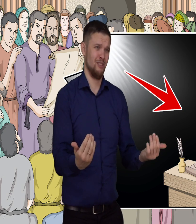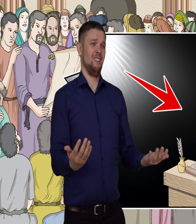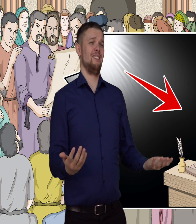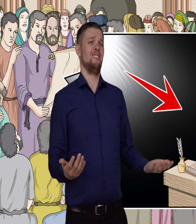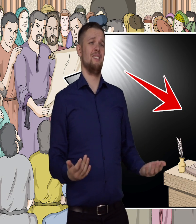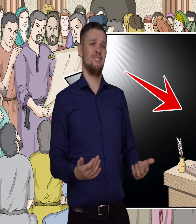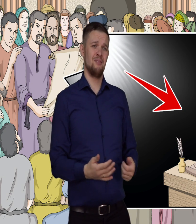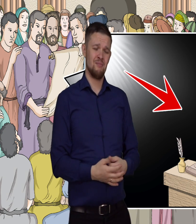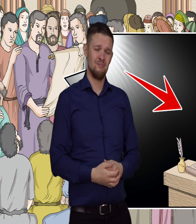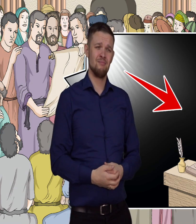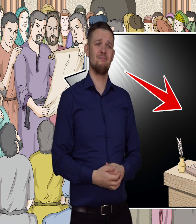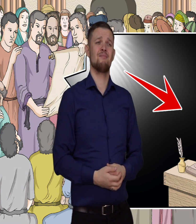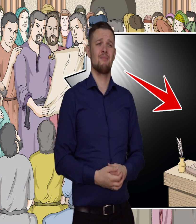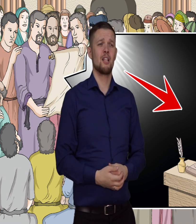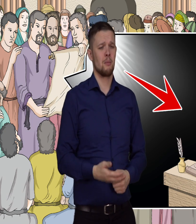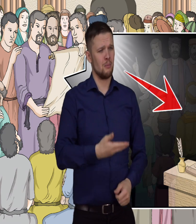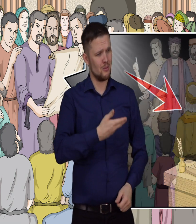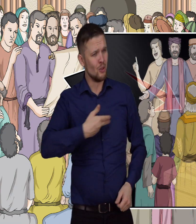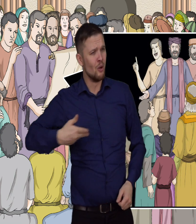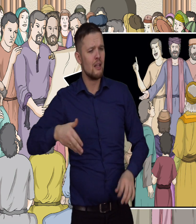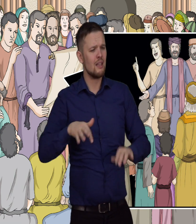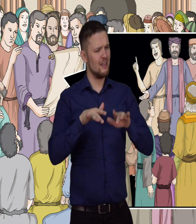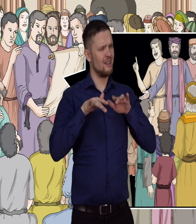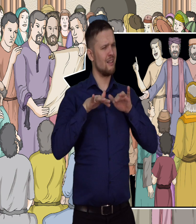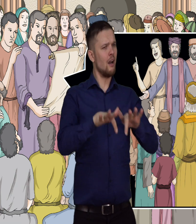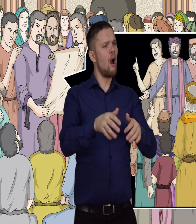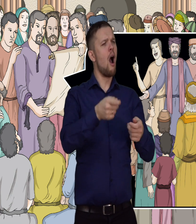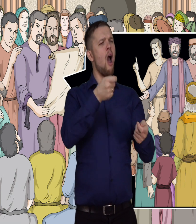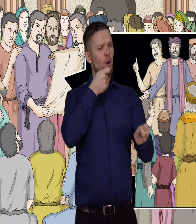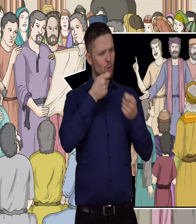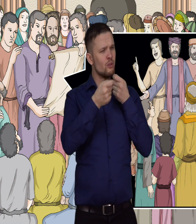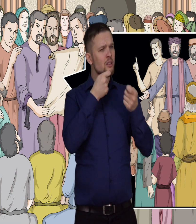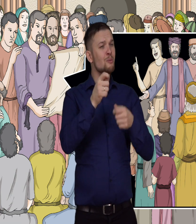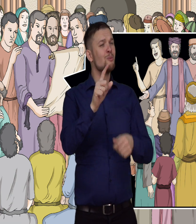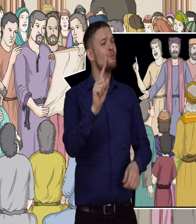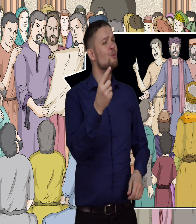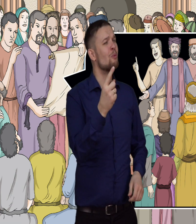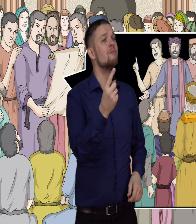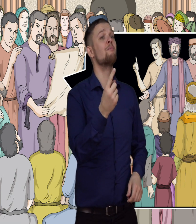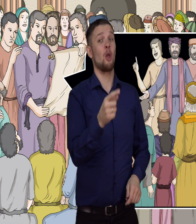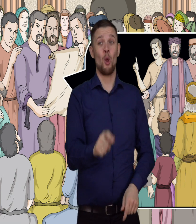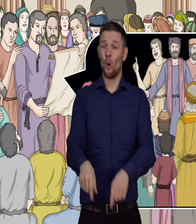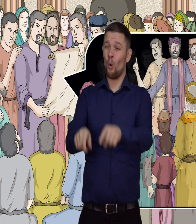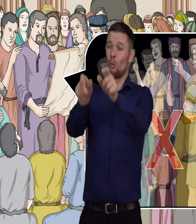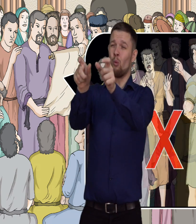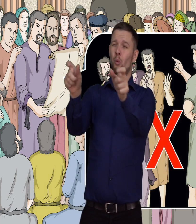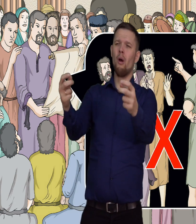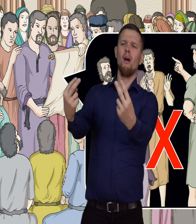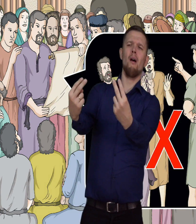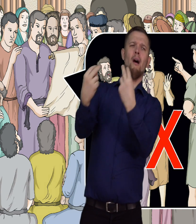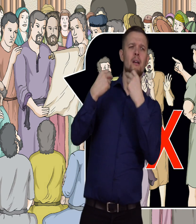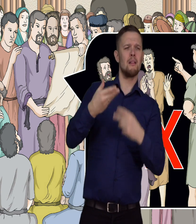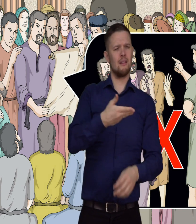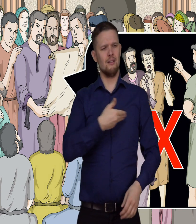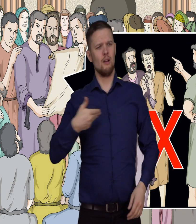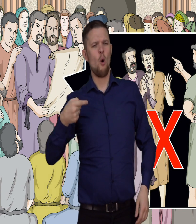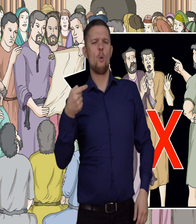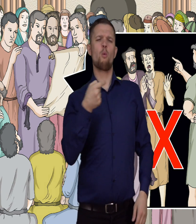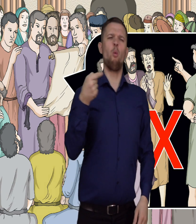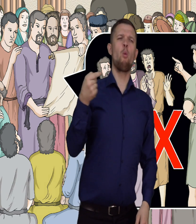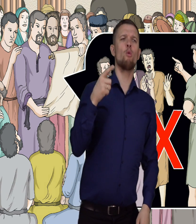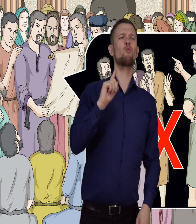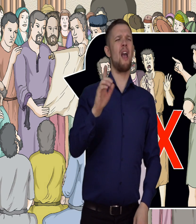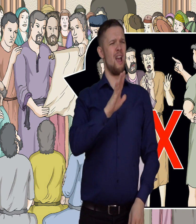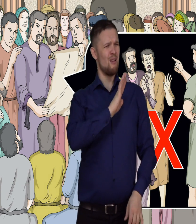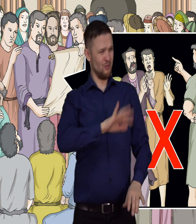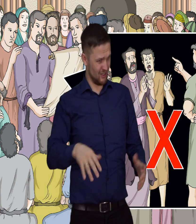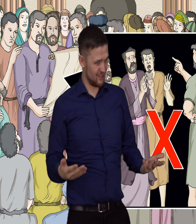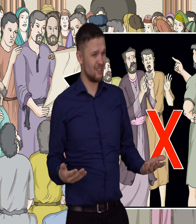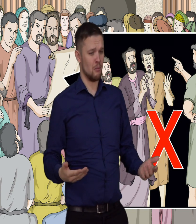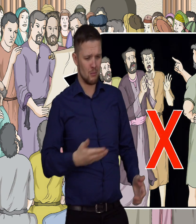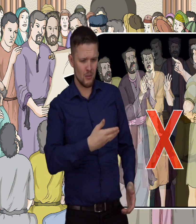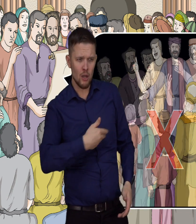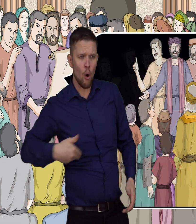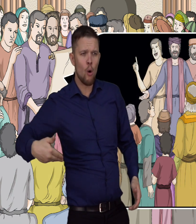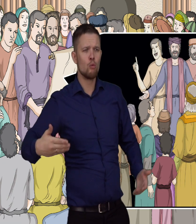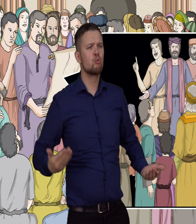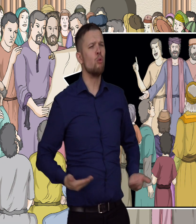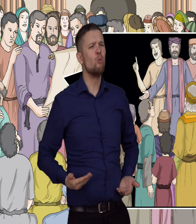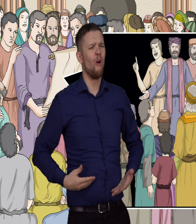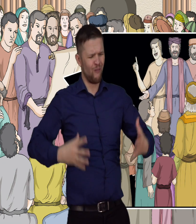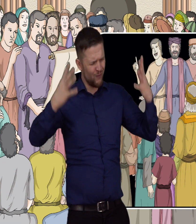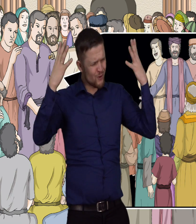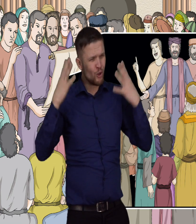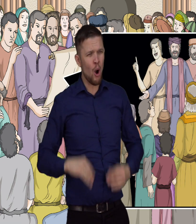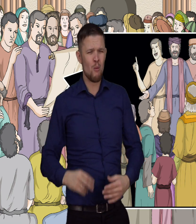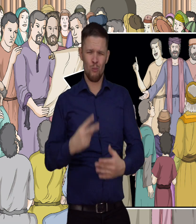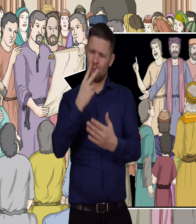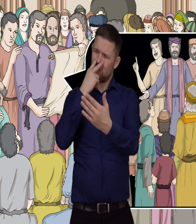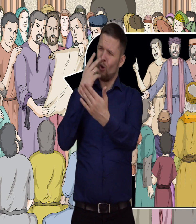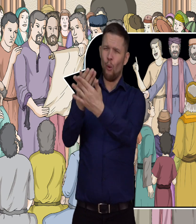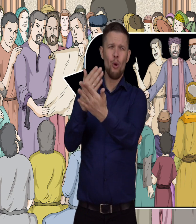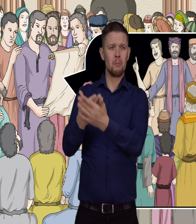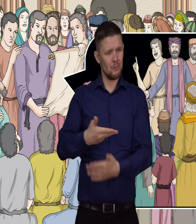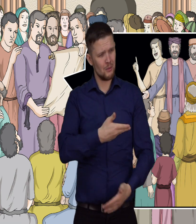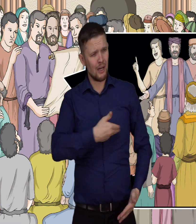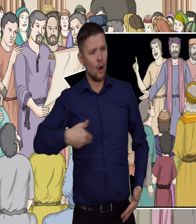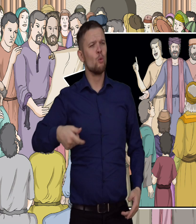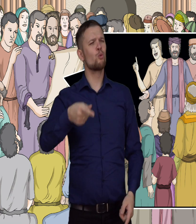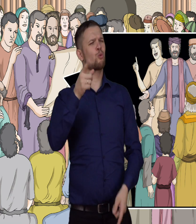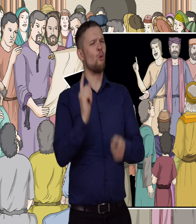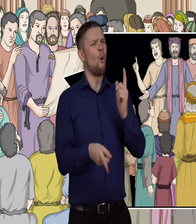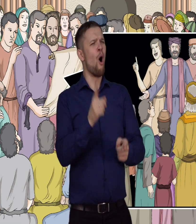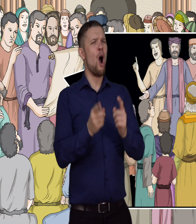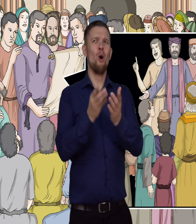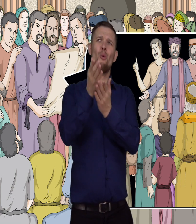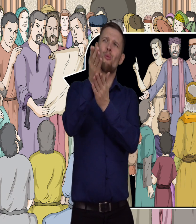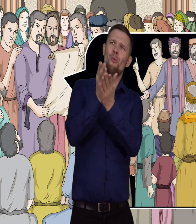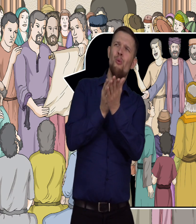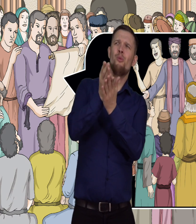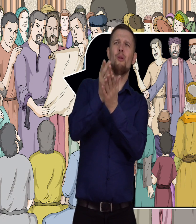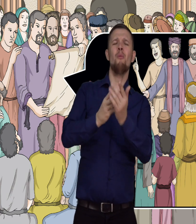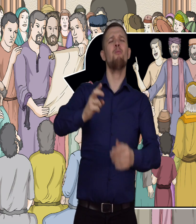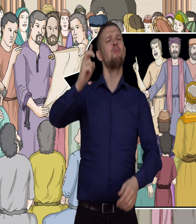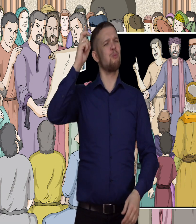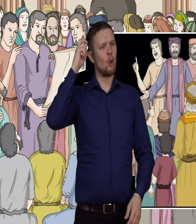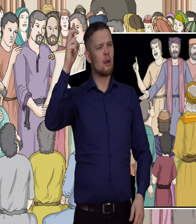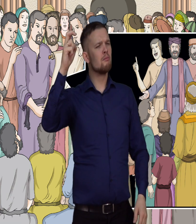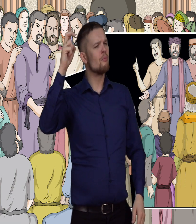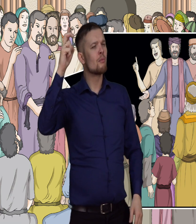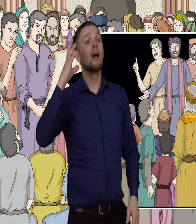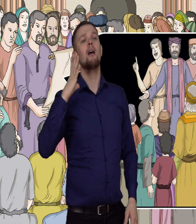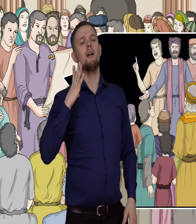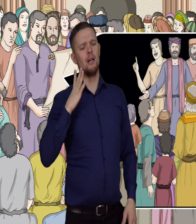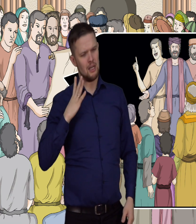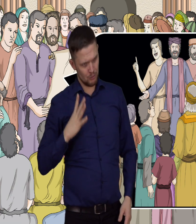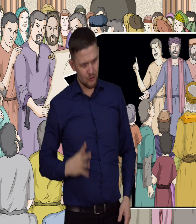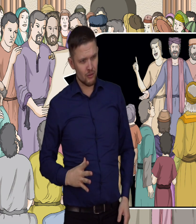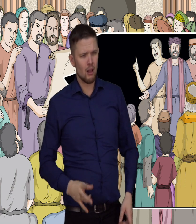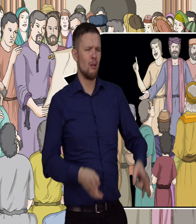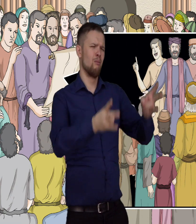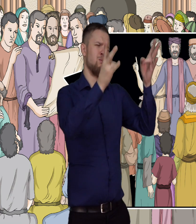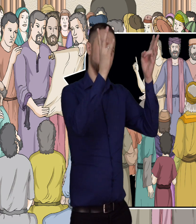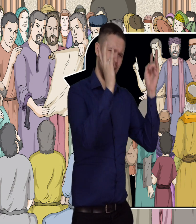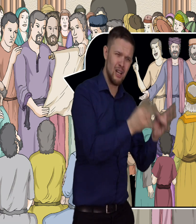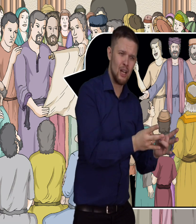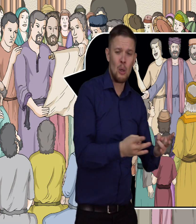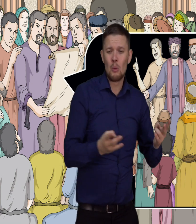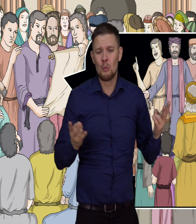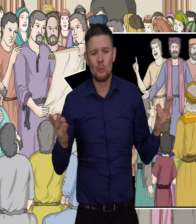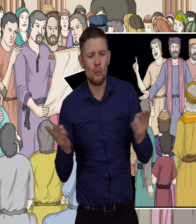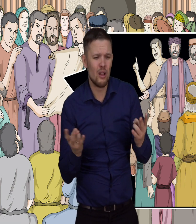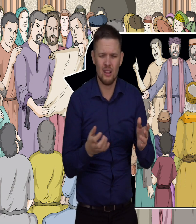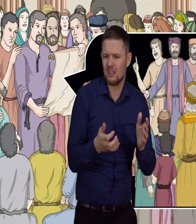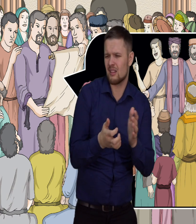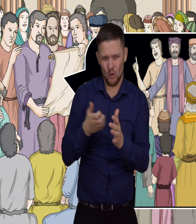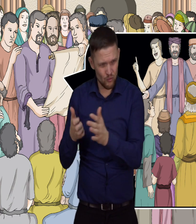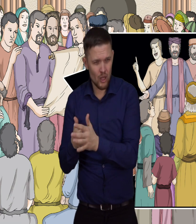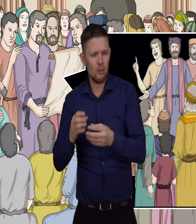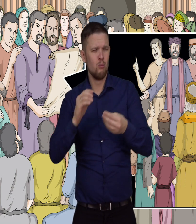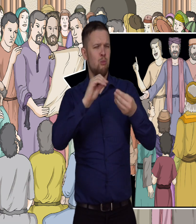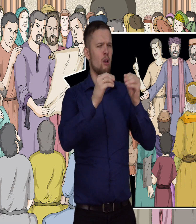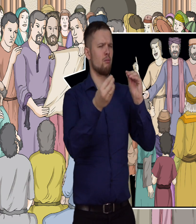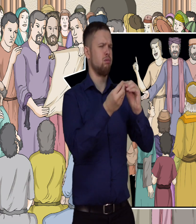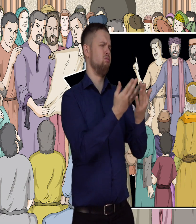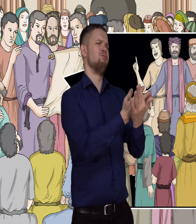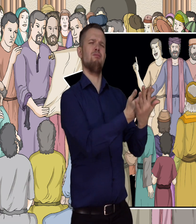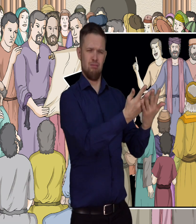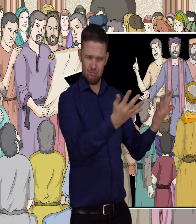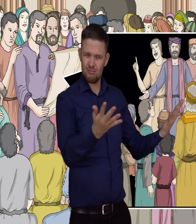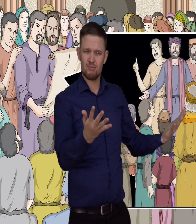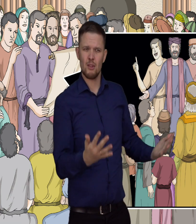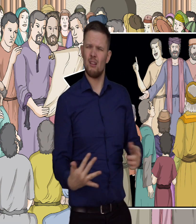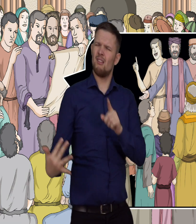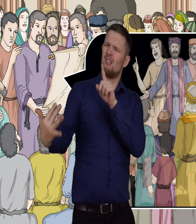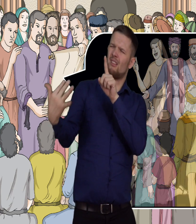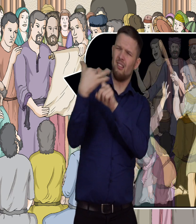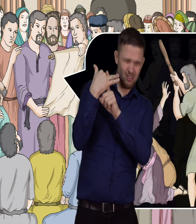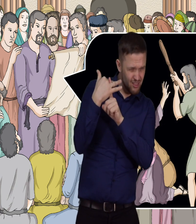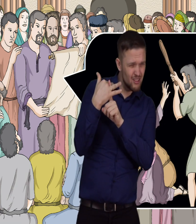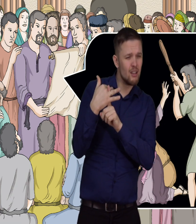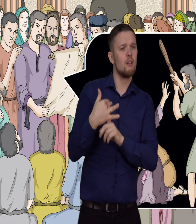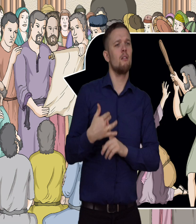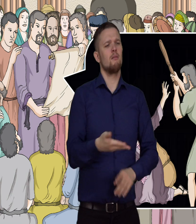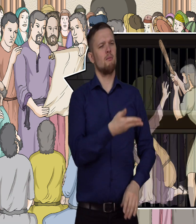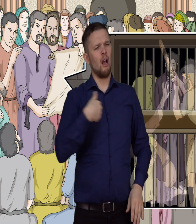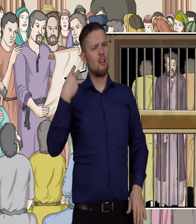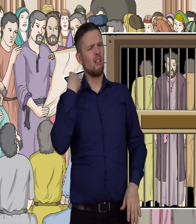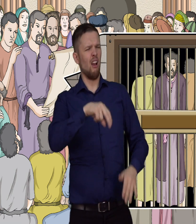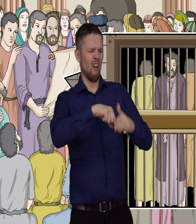We put no obstacle in anyone’s way, so that no one can discredit our ministry. Rather, as servants of God we commend ourselves in every way: in great endurance; in troubles, hardships, and calamities;